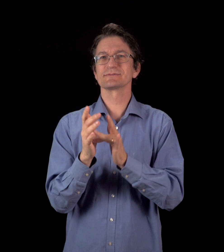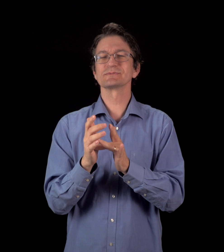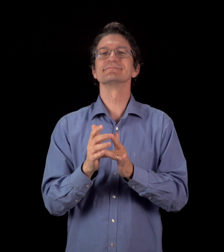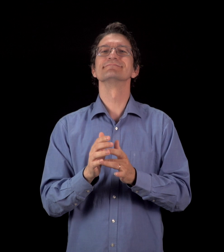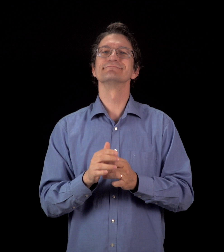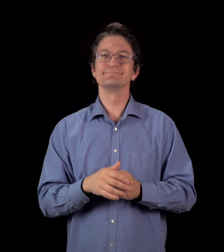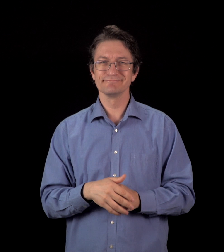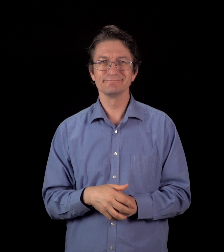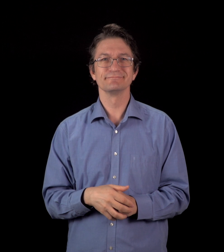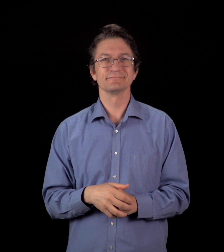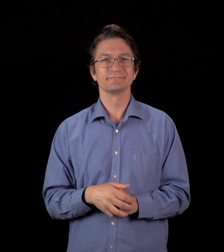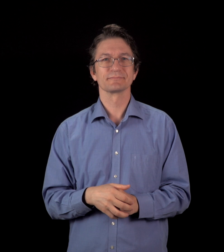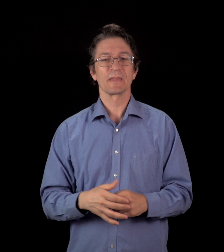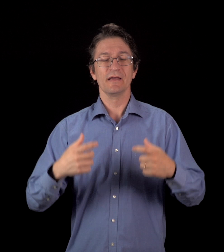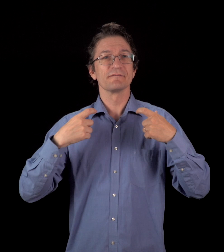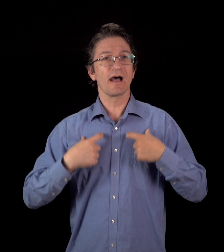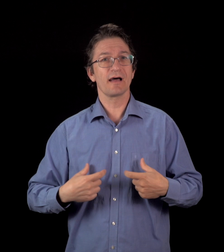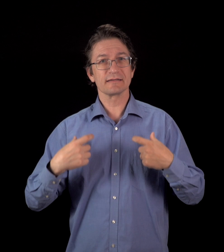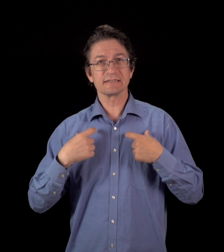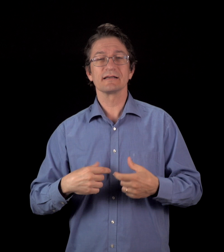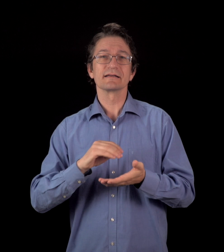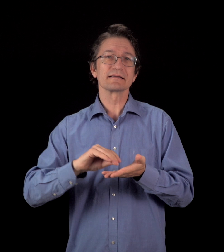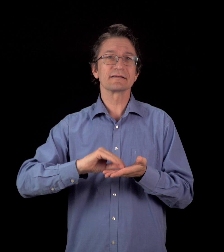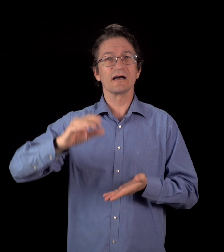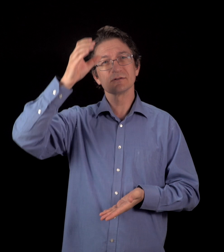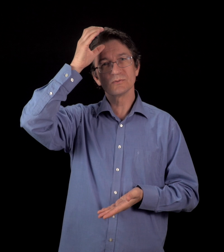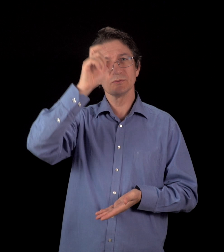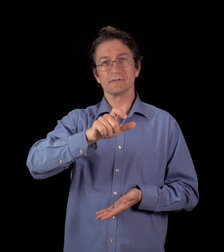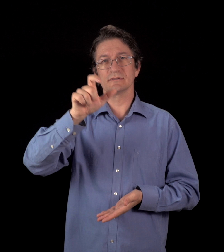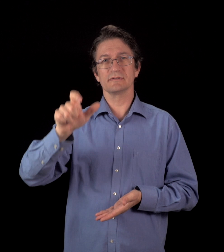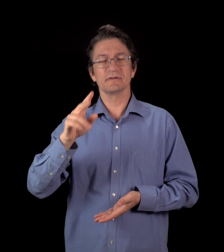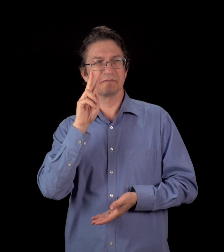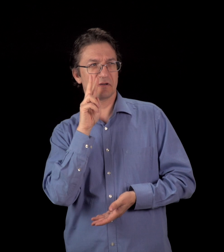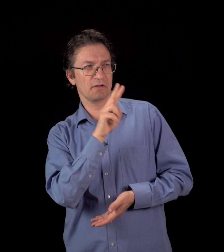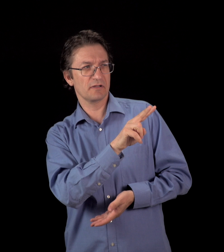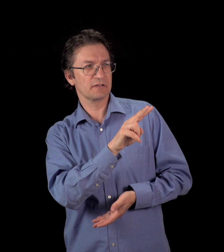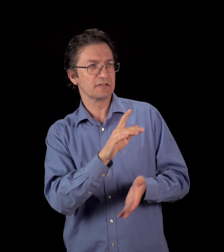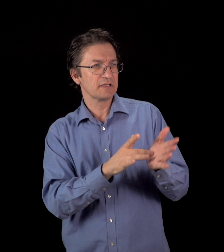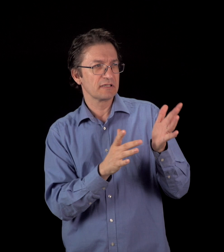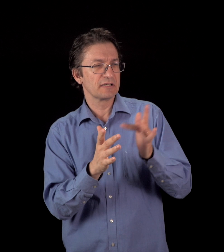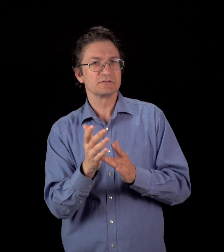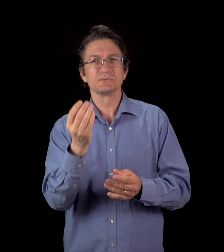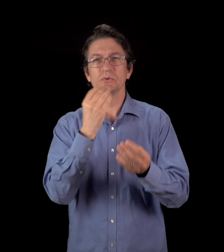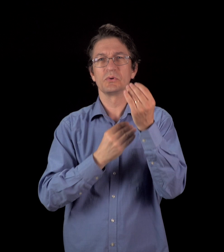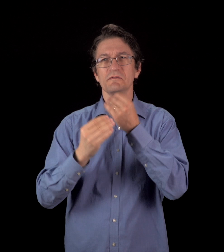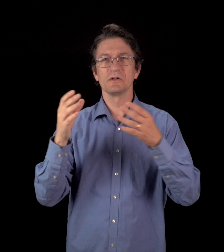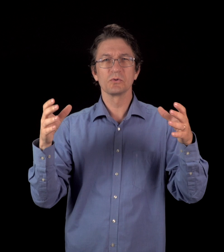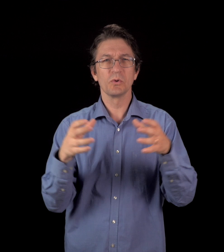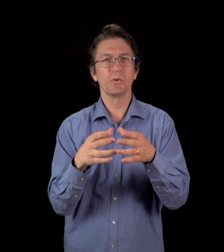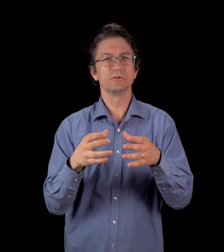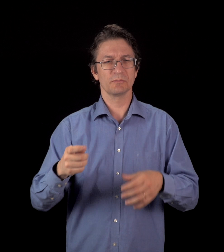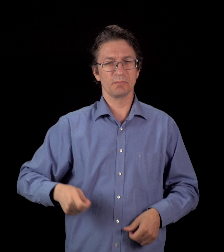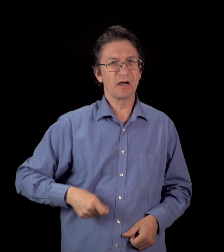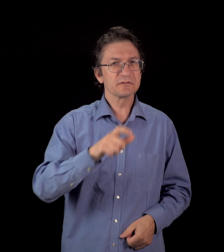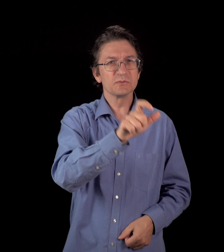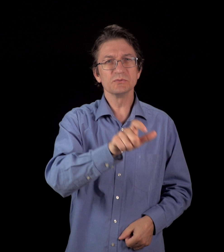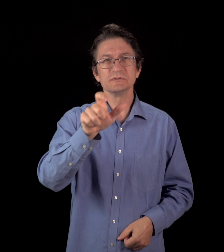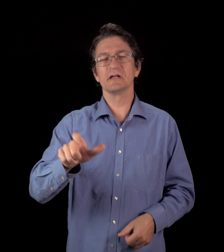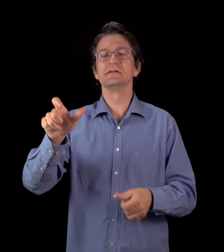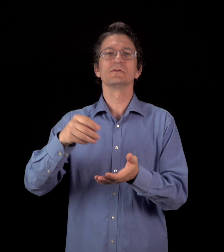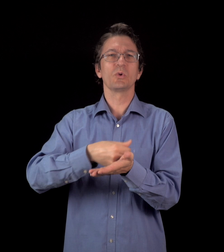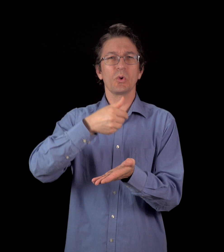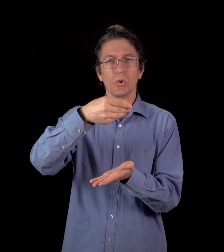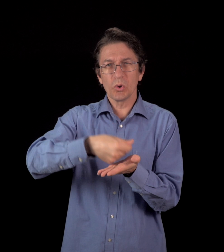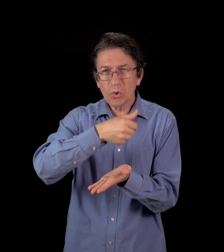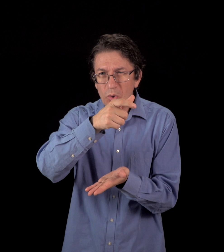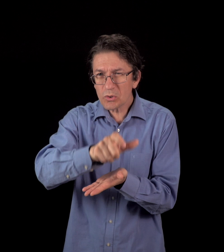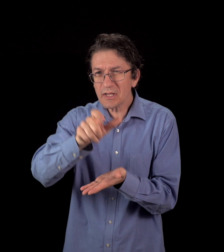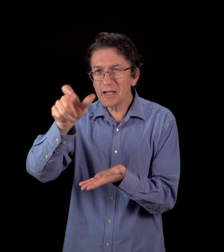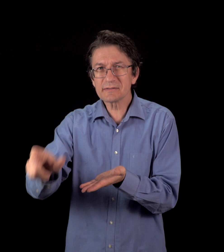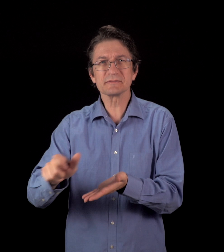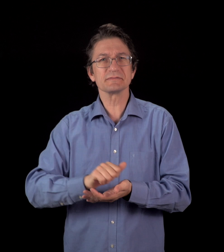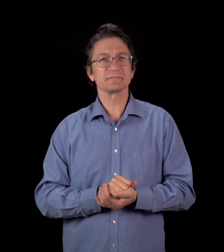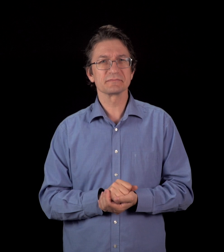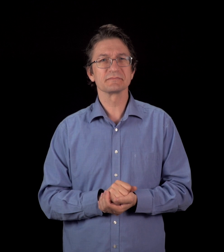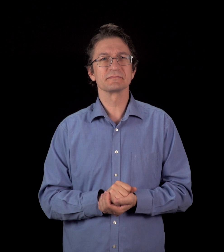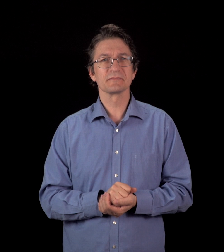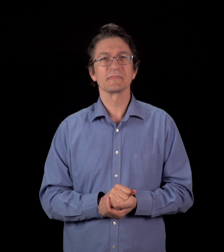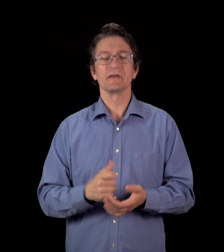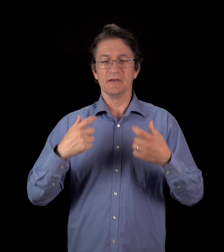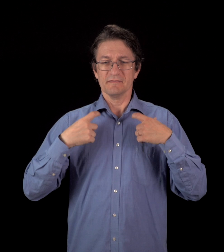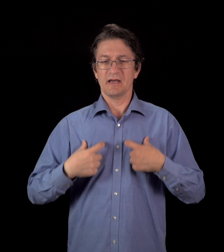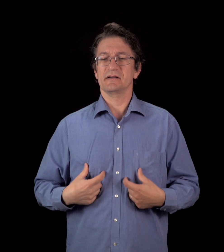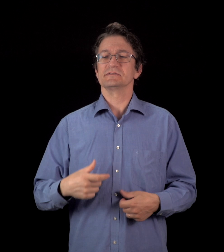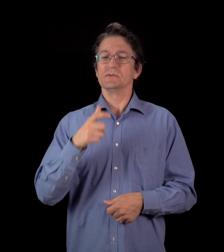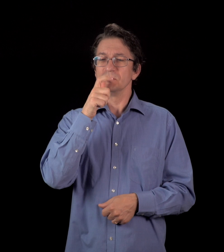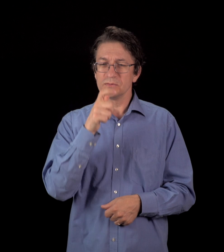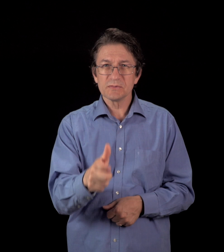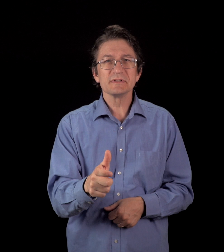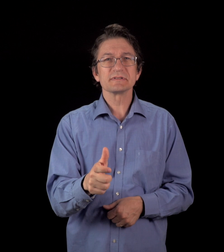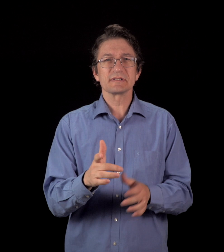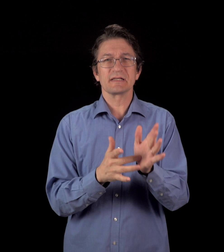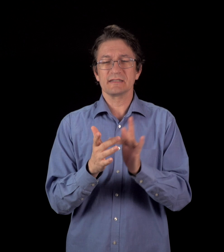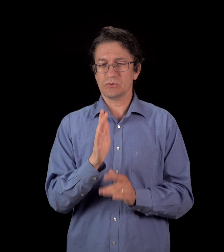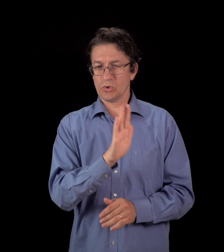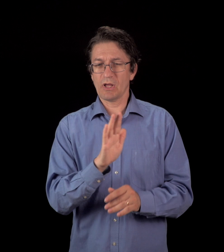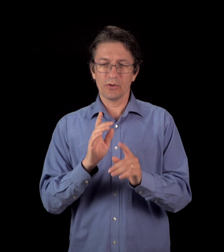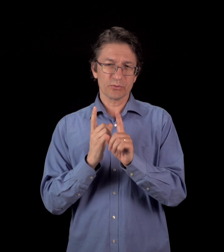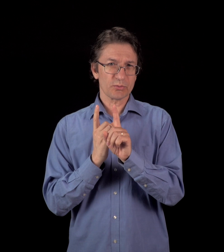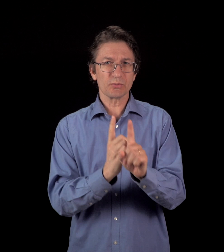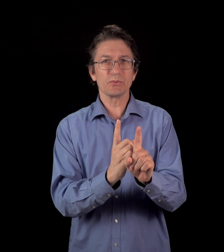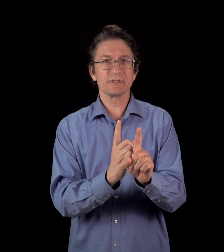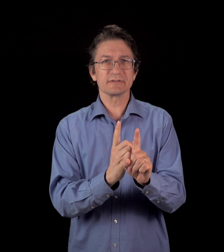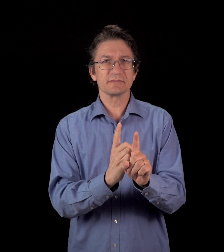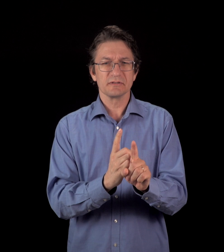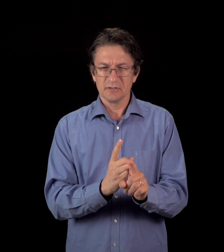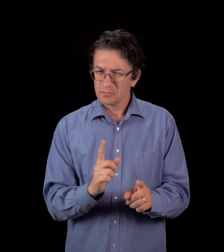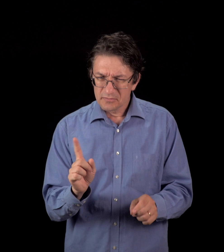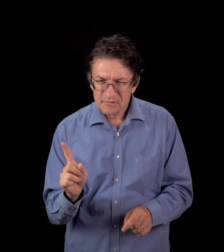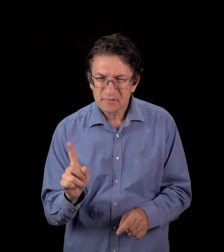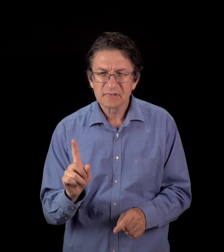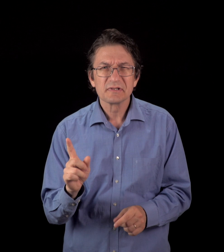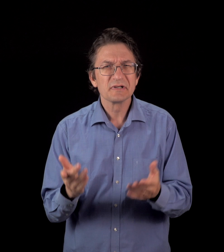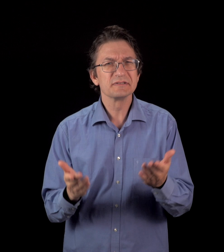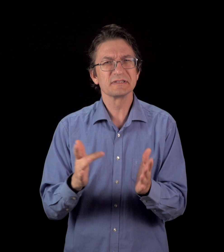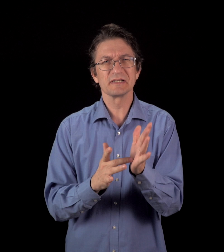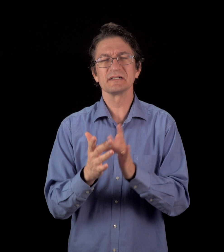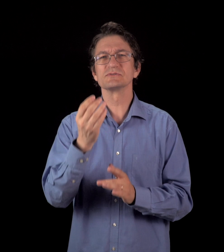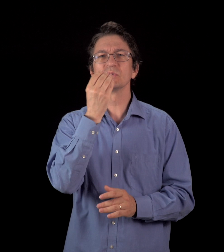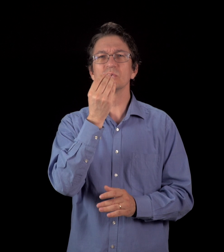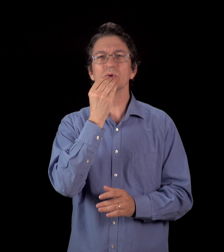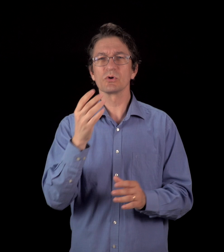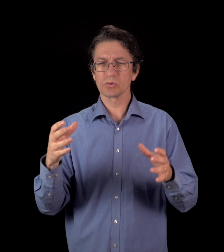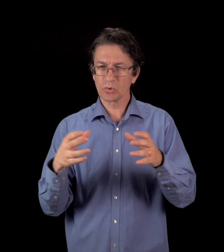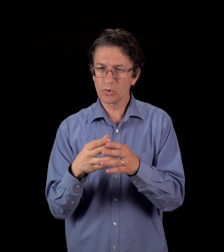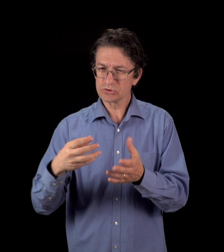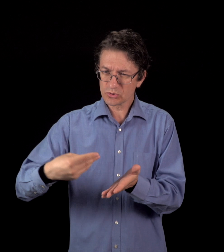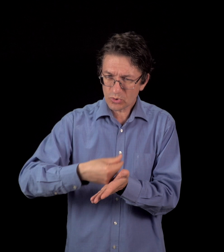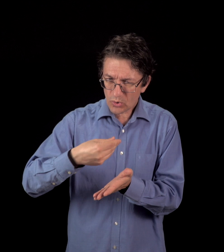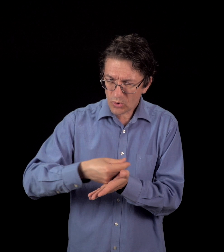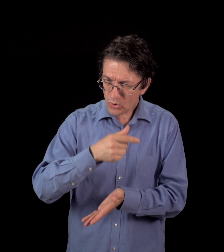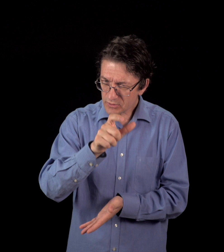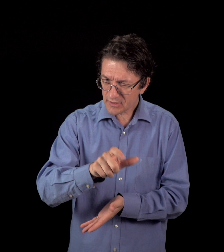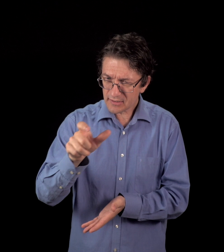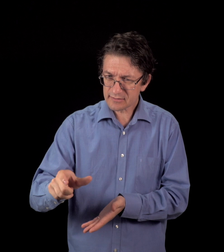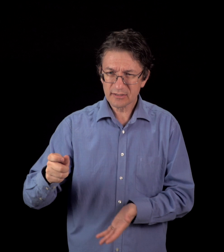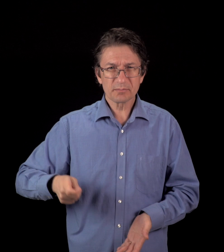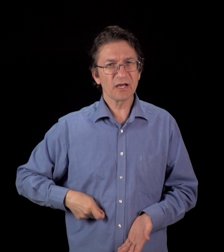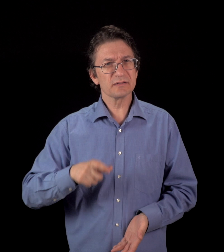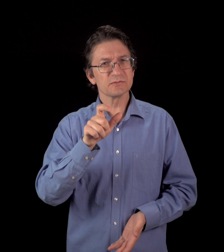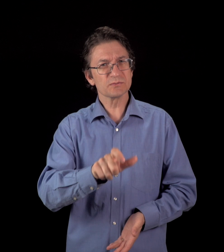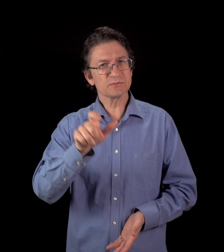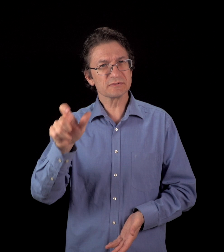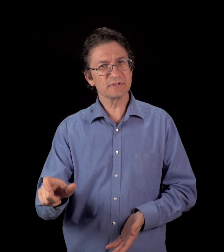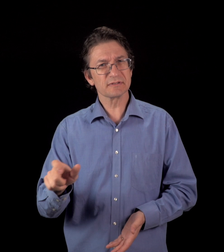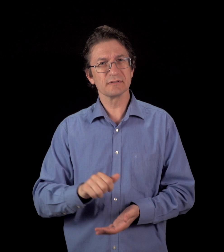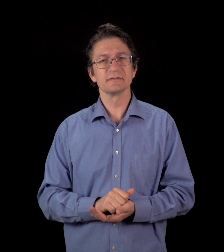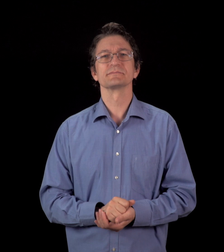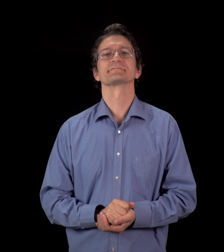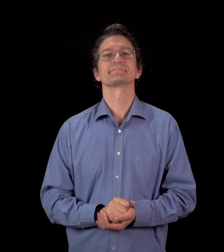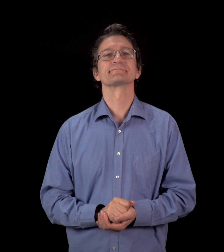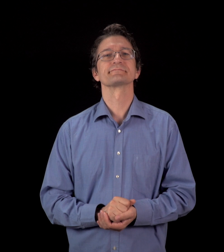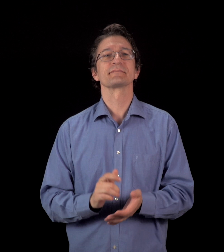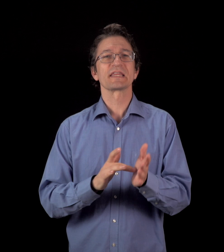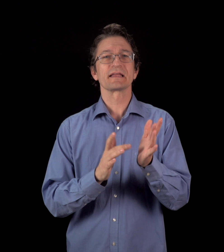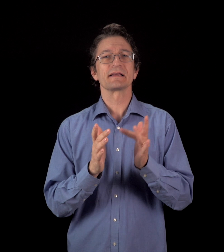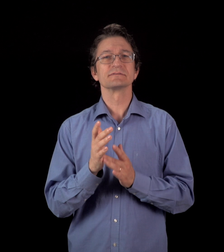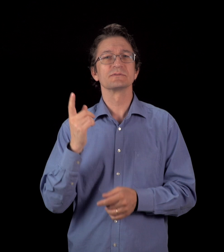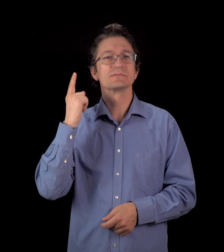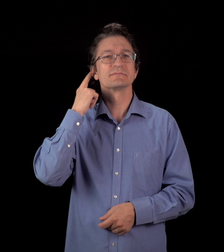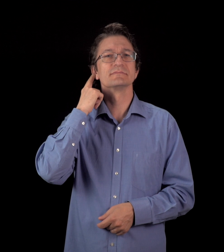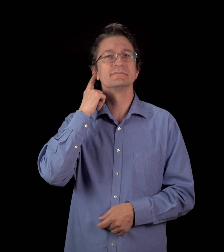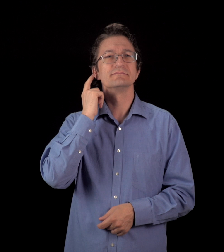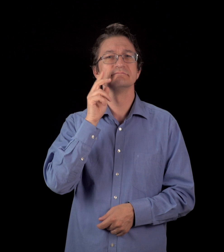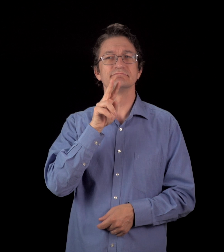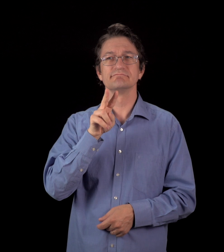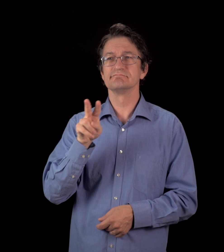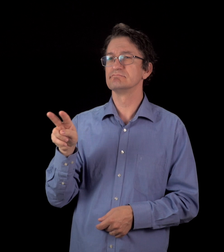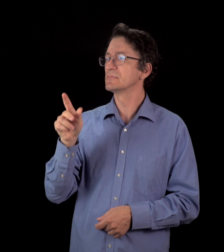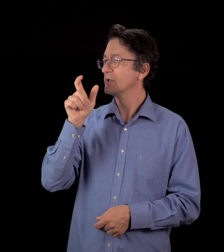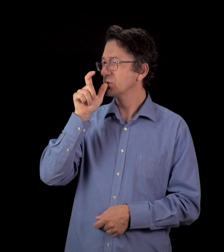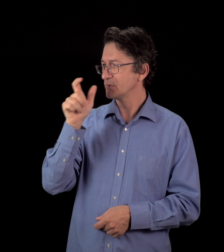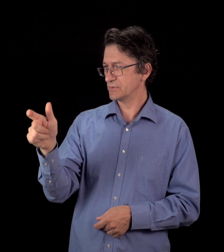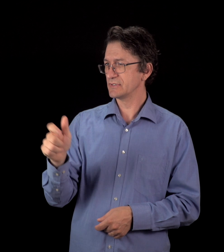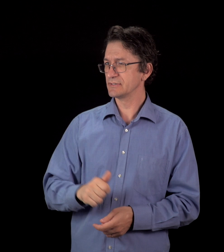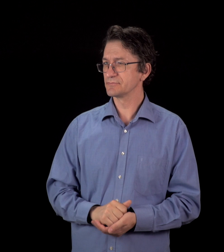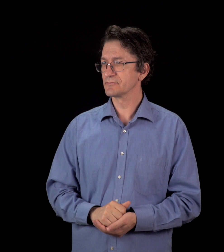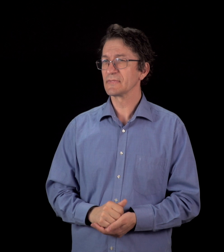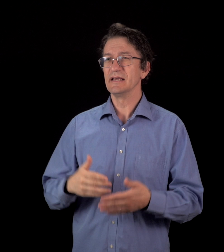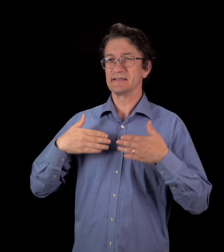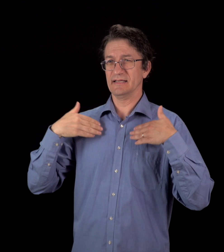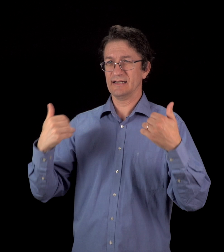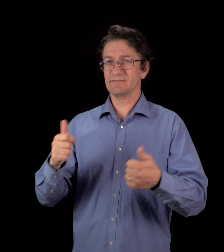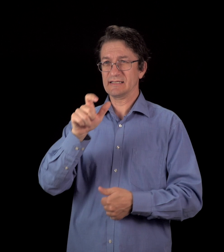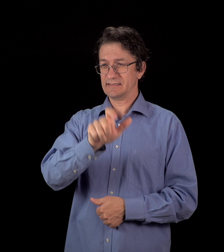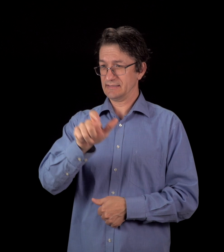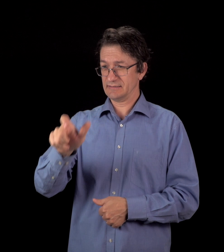When the scribes who were Pharisees saw Jesus eating with these people, they asked His disciples, “Why does He eat with tax collectors and sinners?”